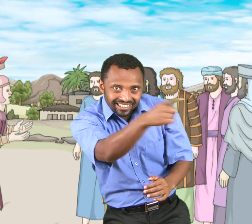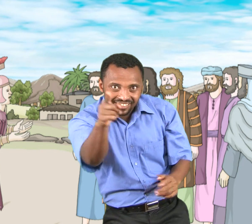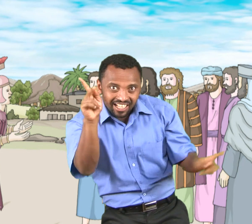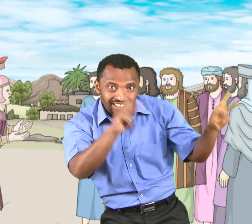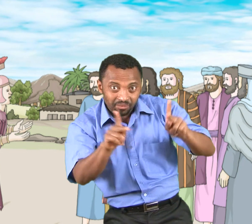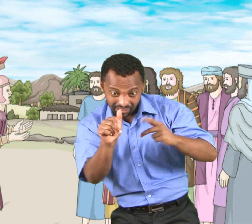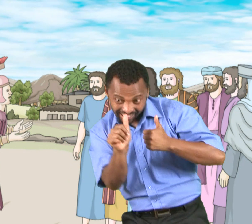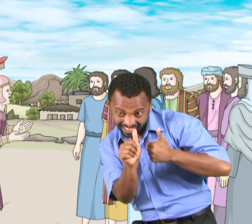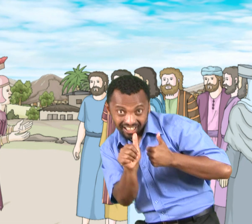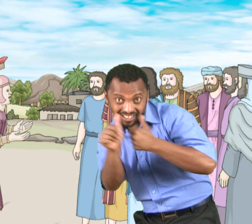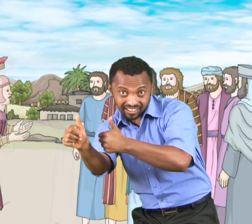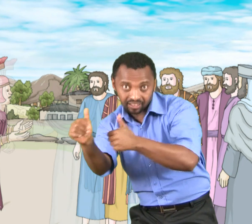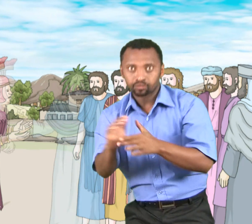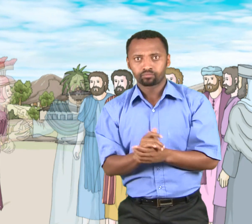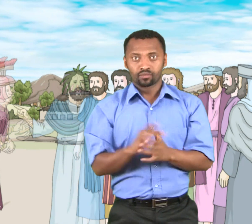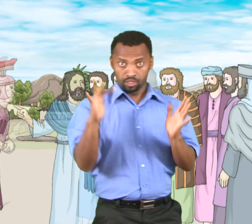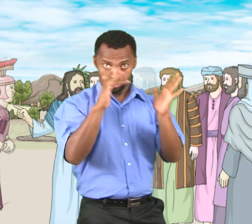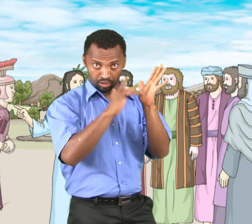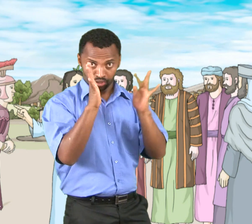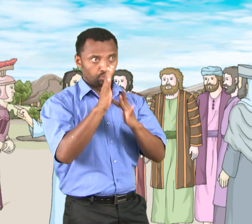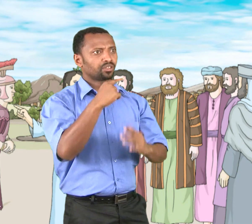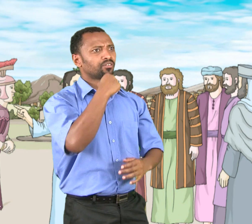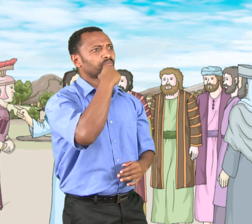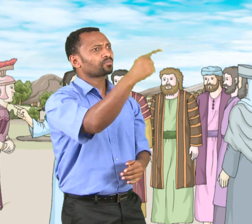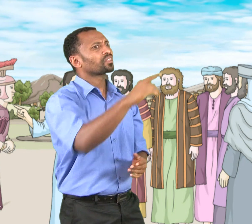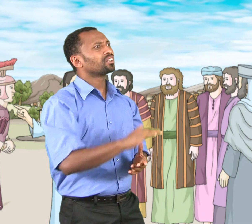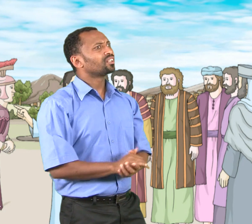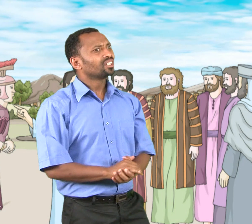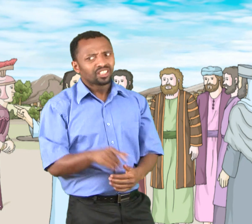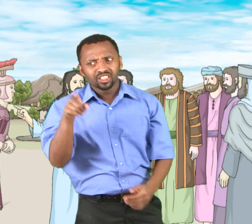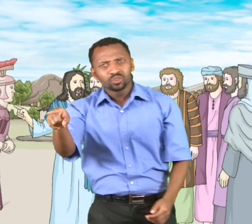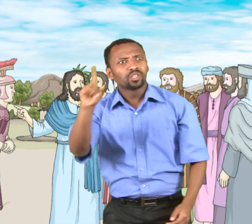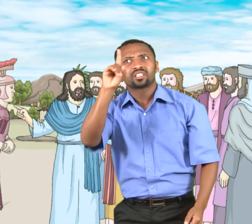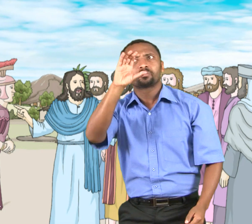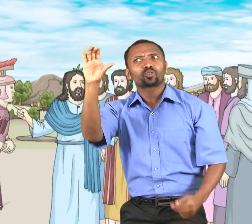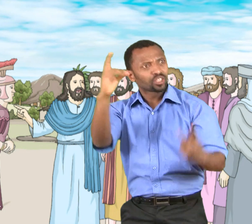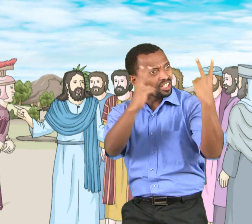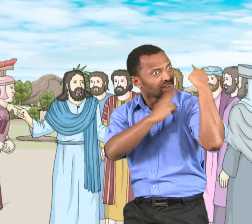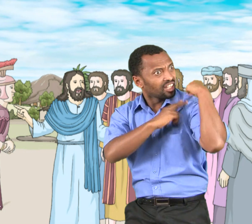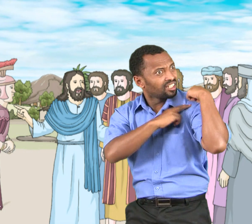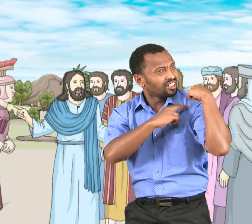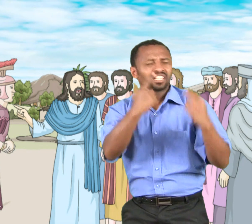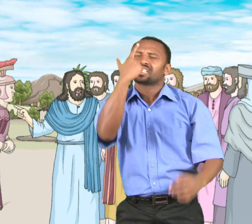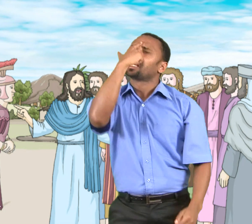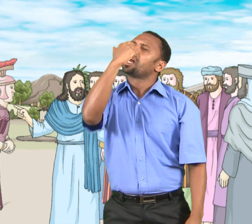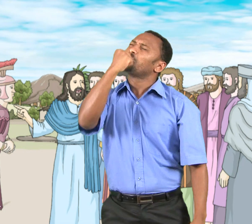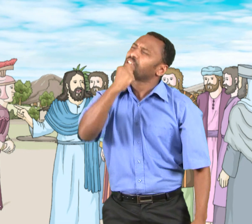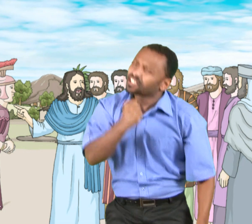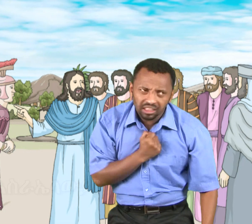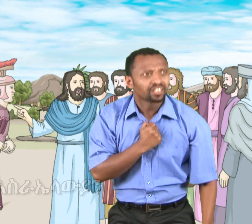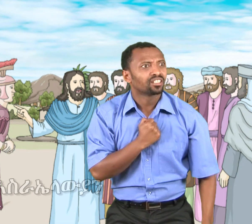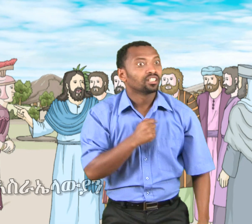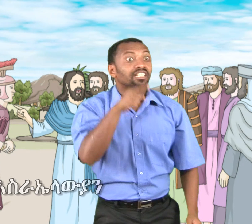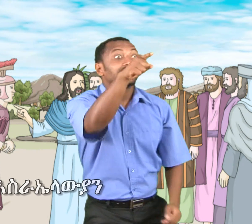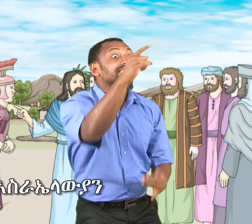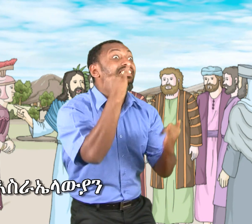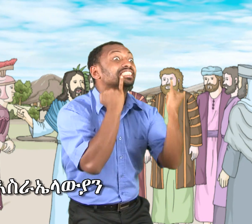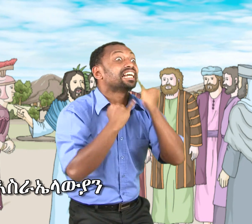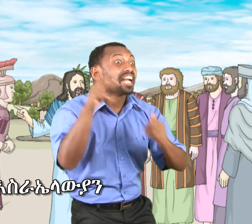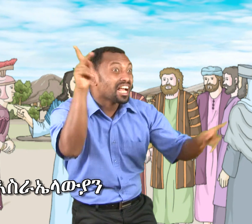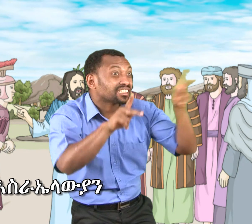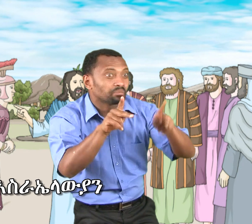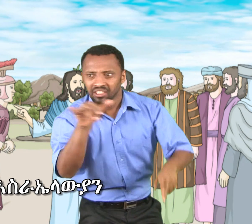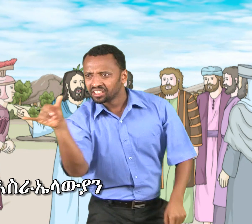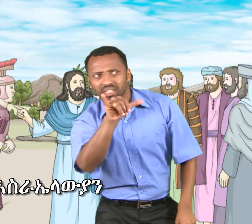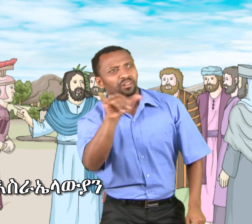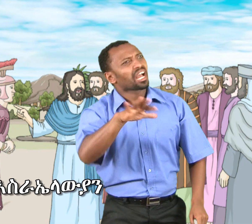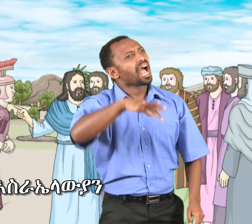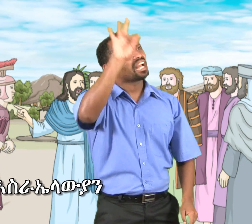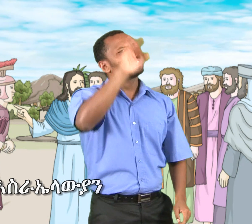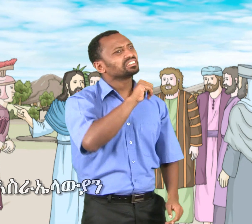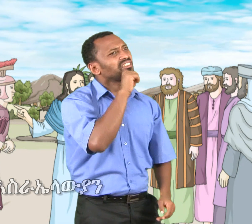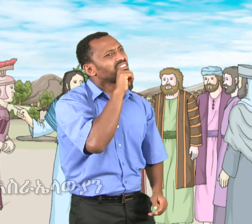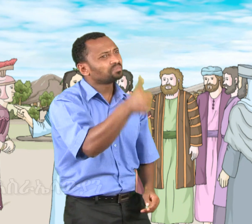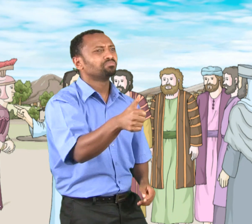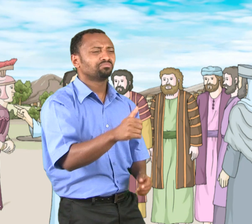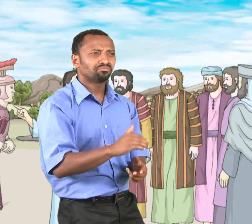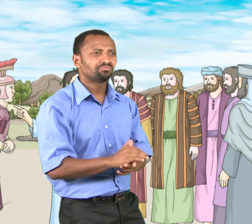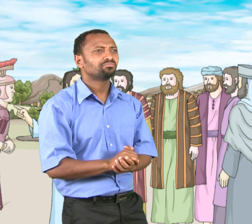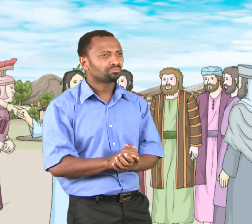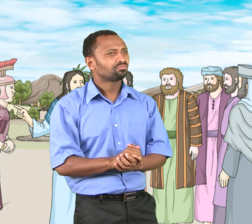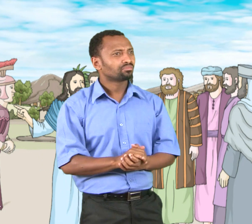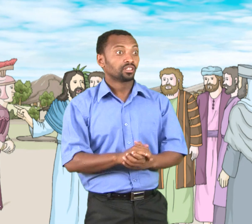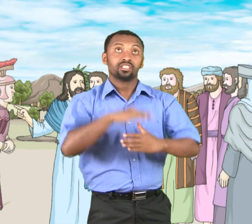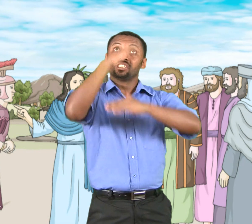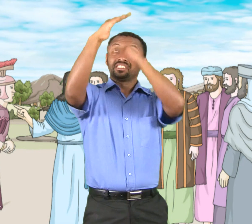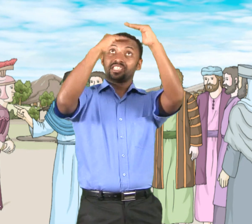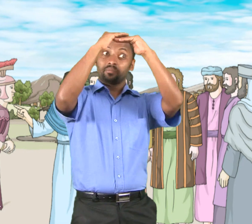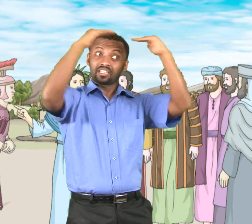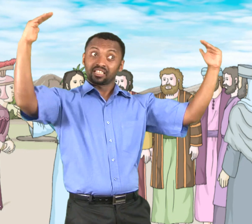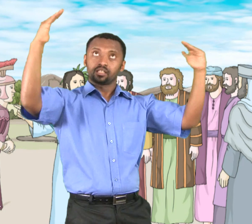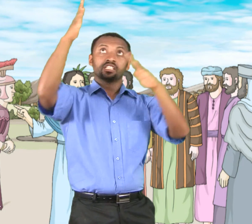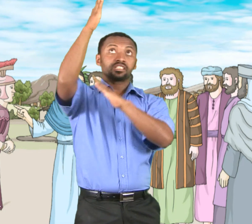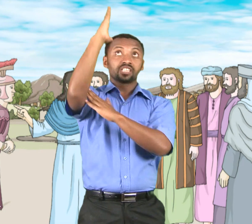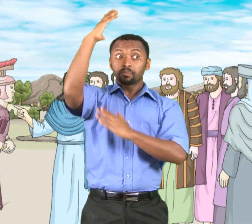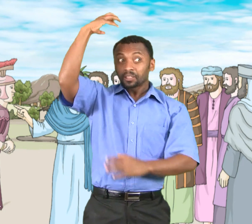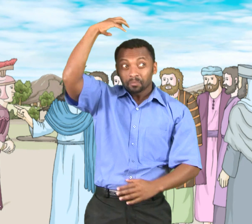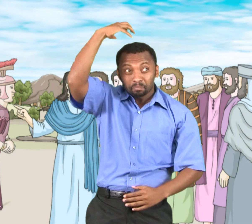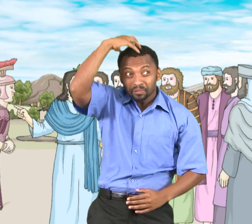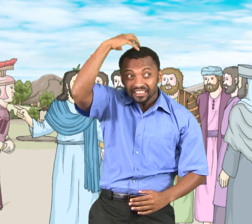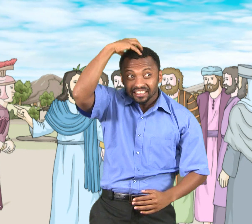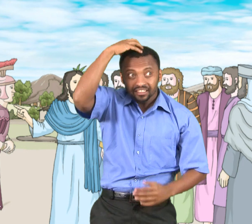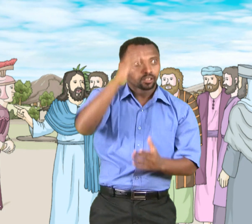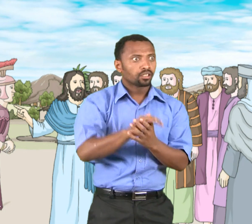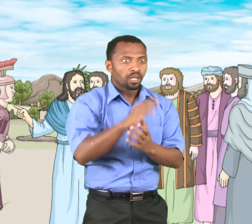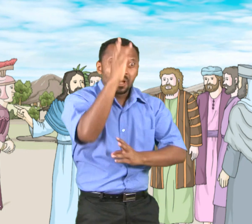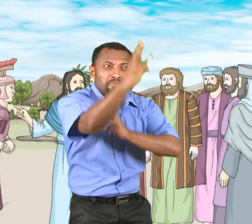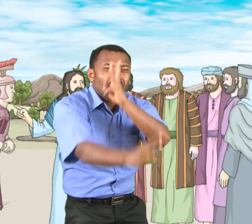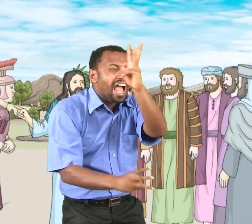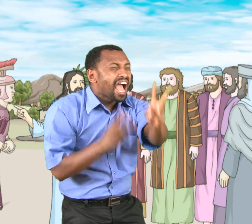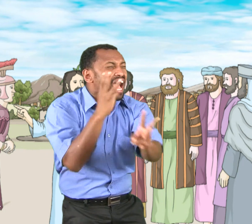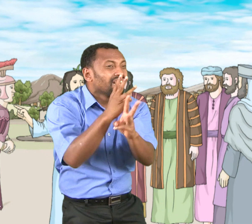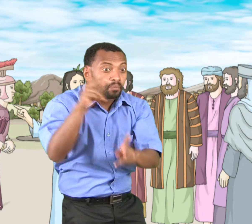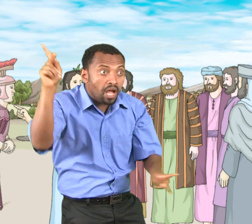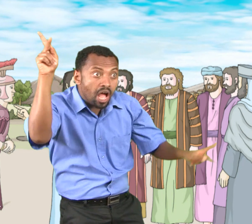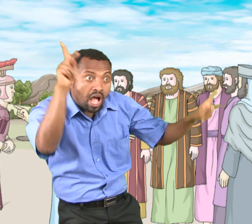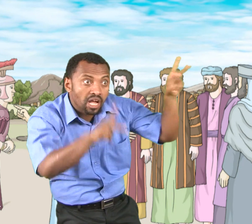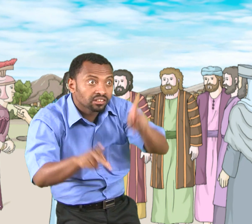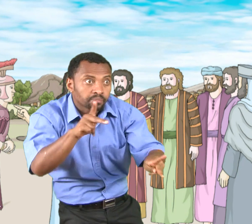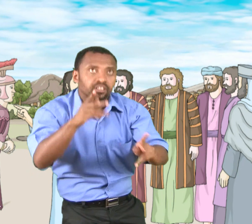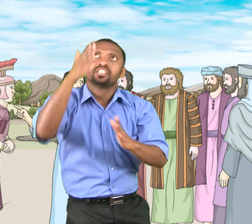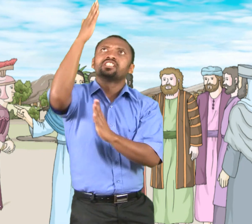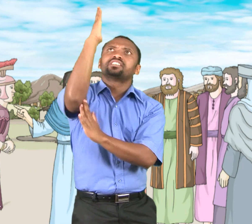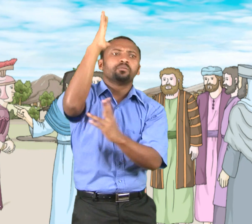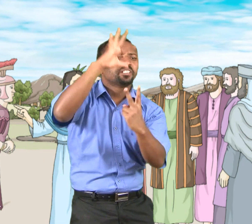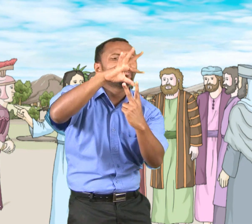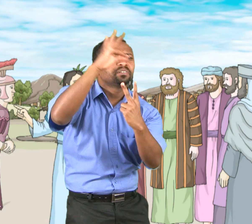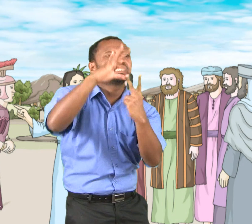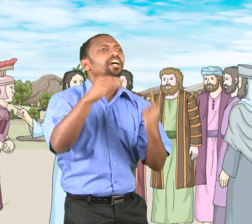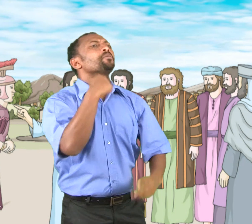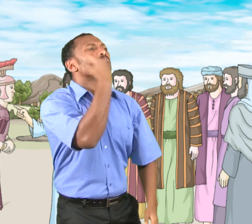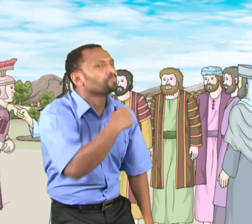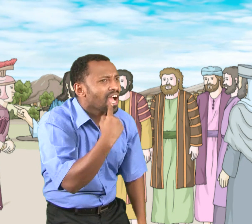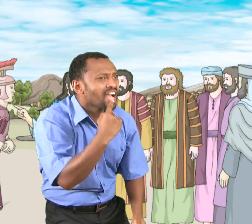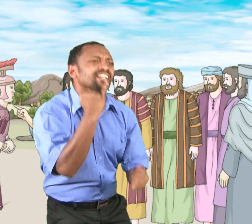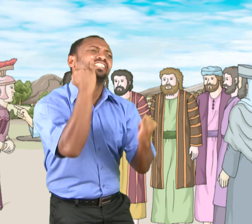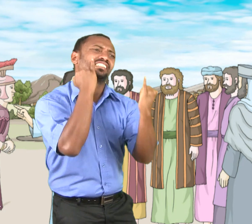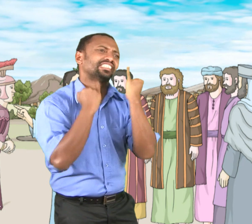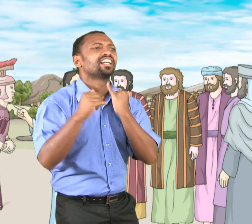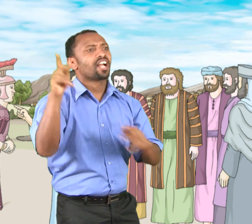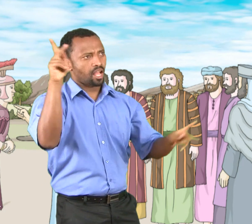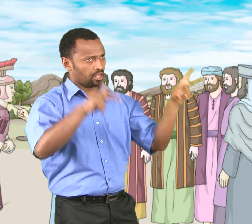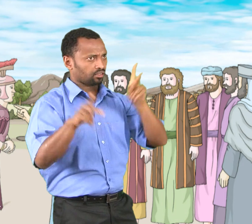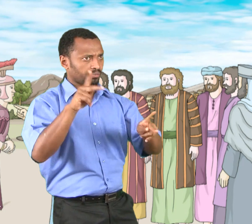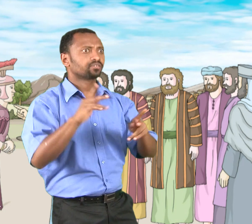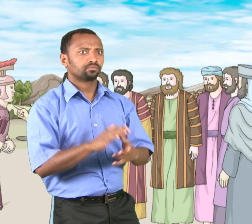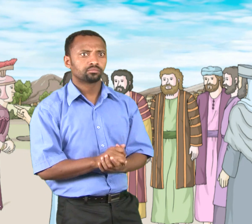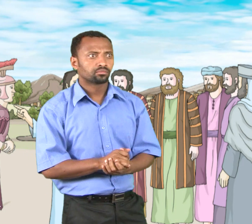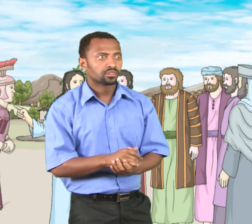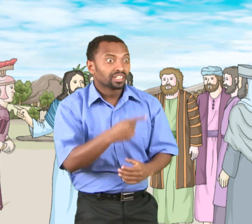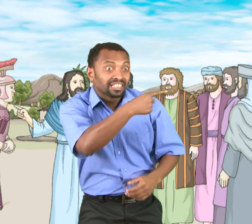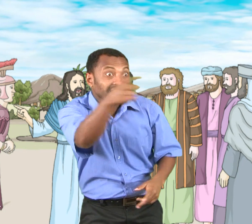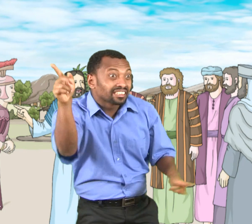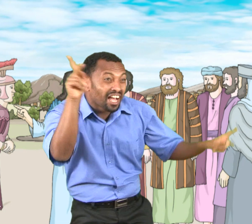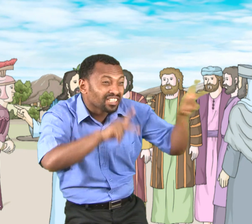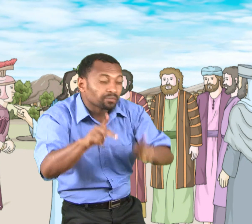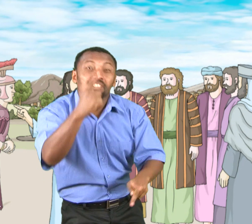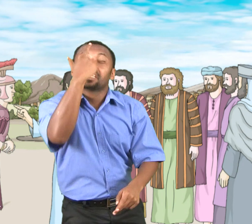When Jesus heard this, He marveled and said to those following Him, “Truly I tell you, I have not found anyone in Israel with such great faith.